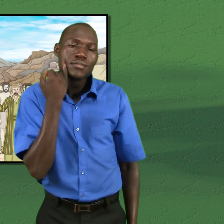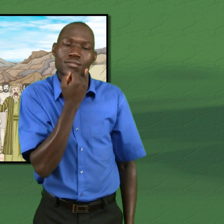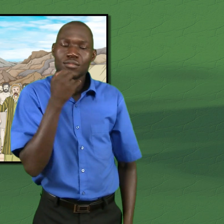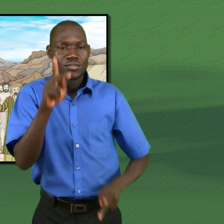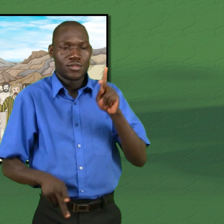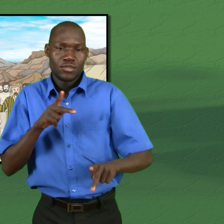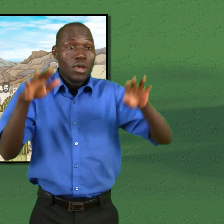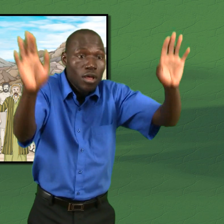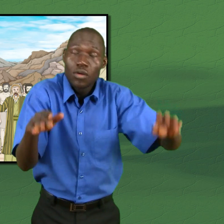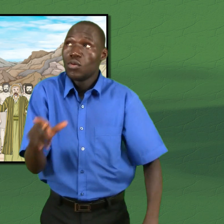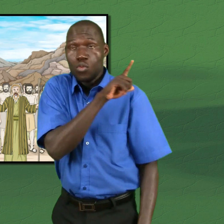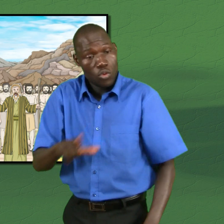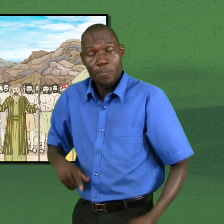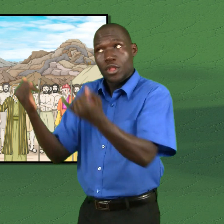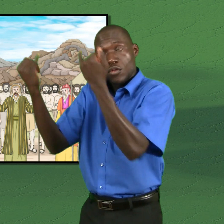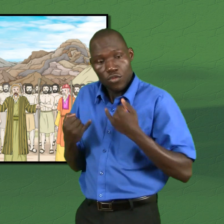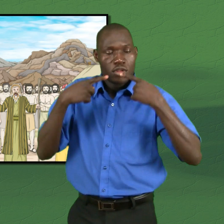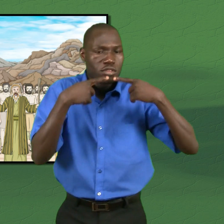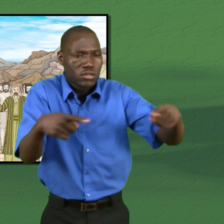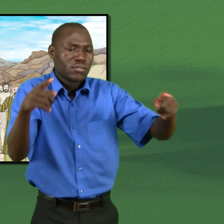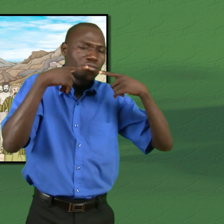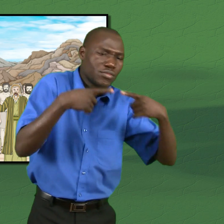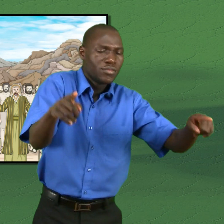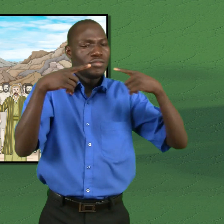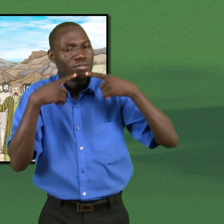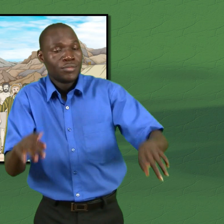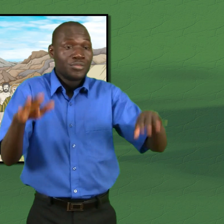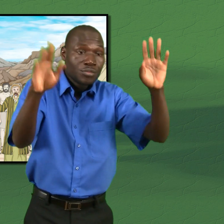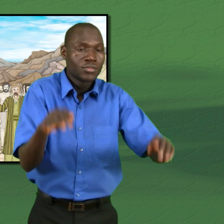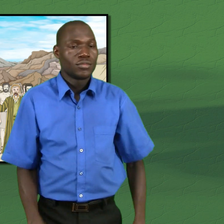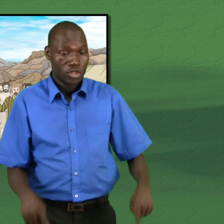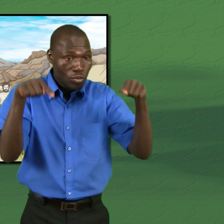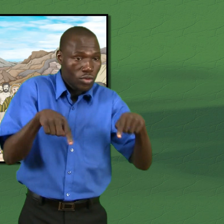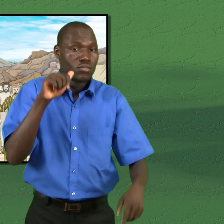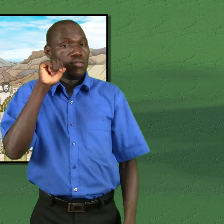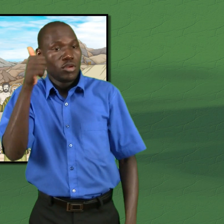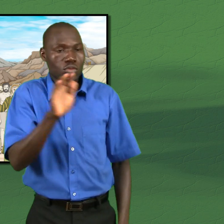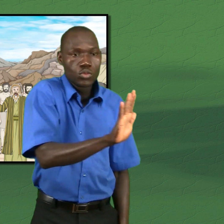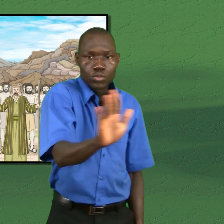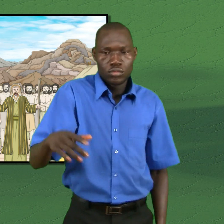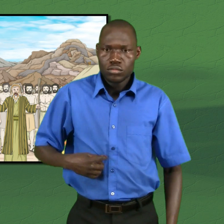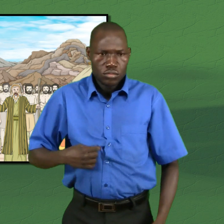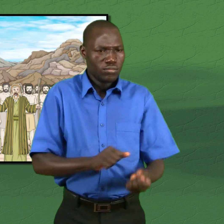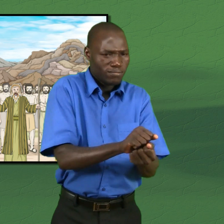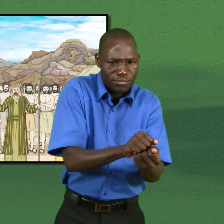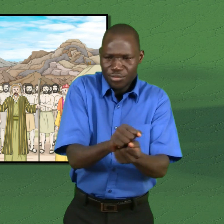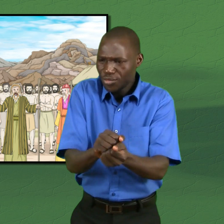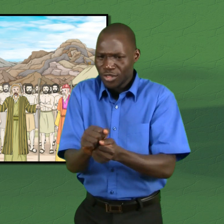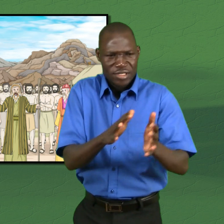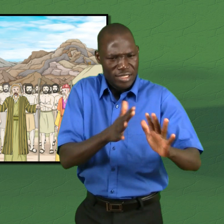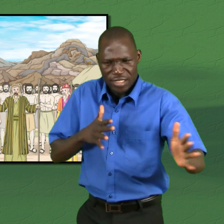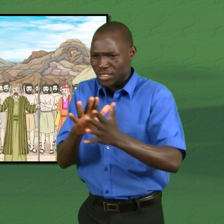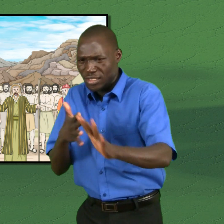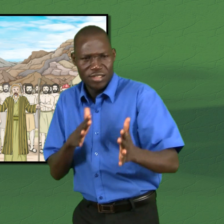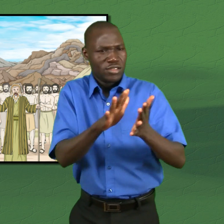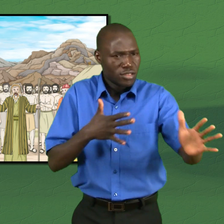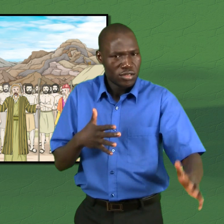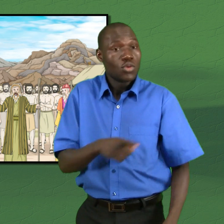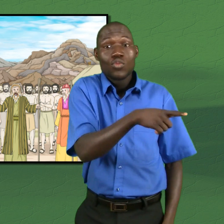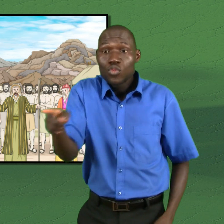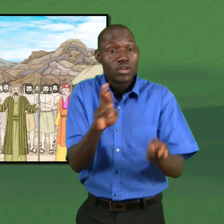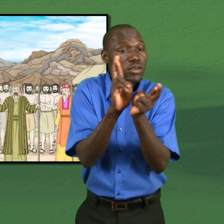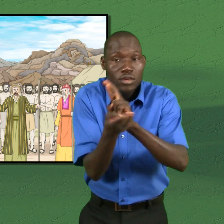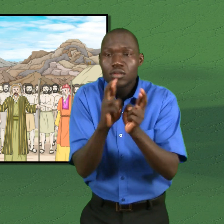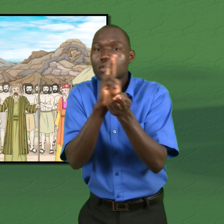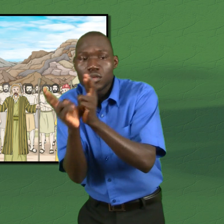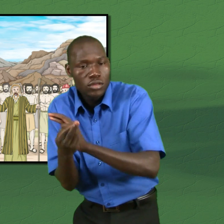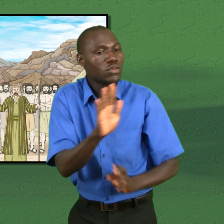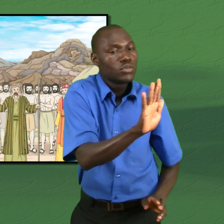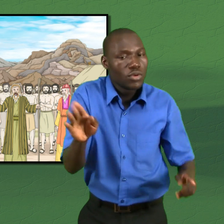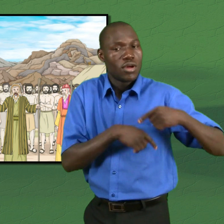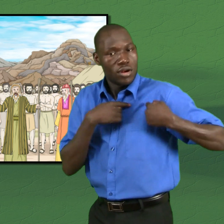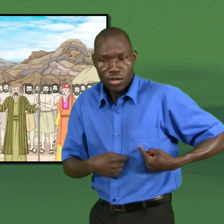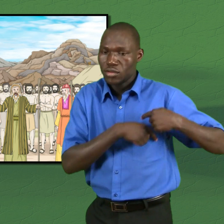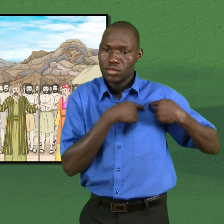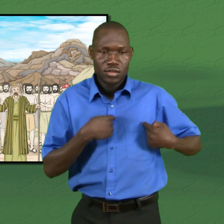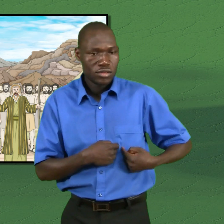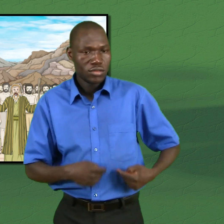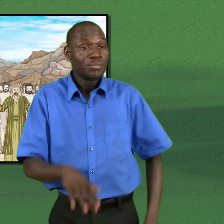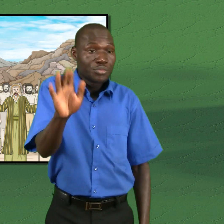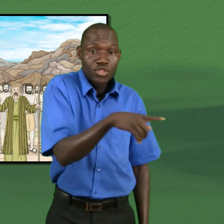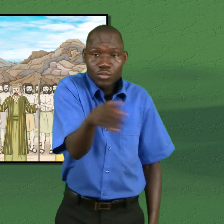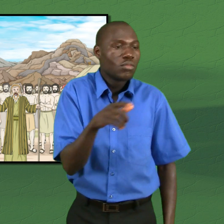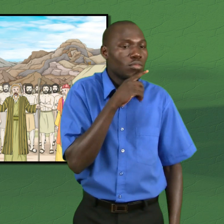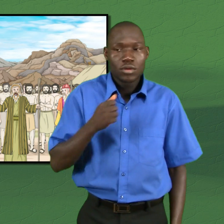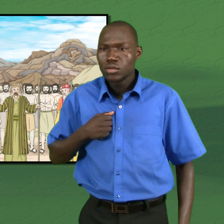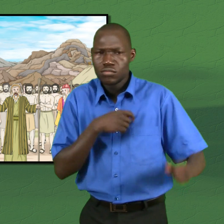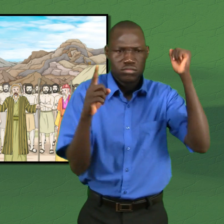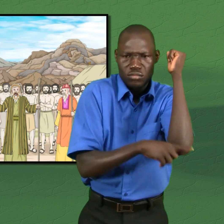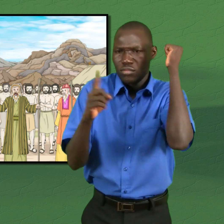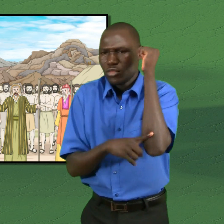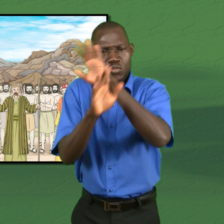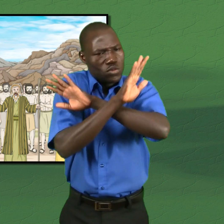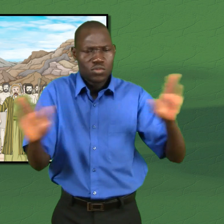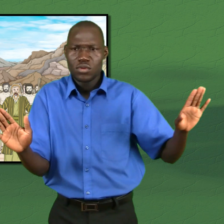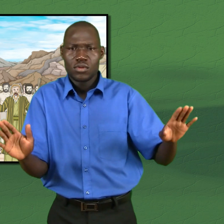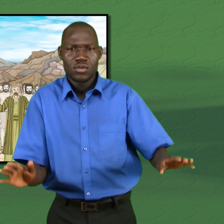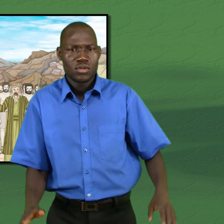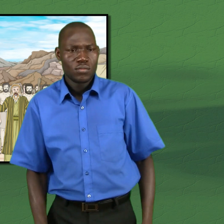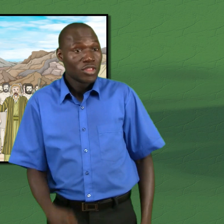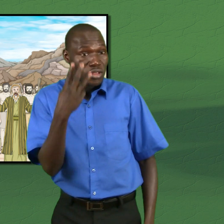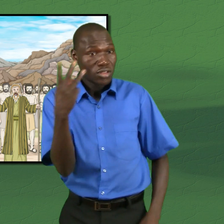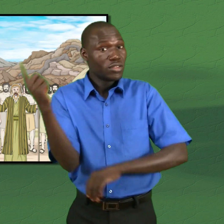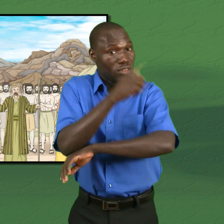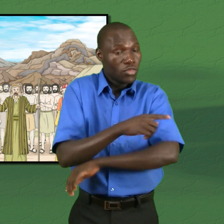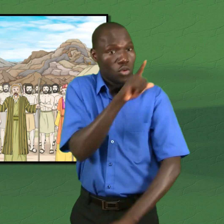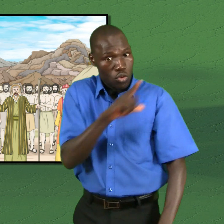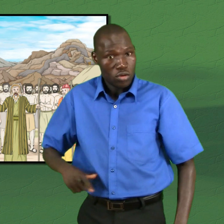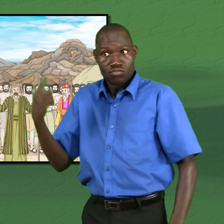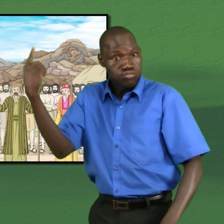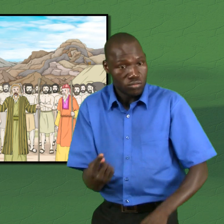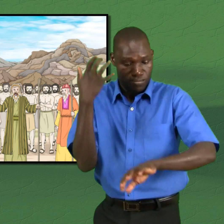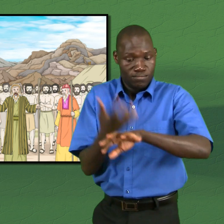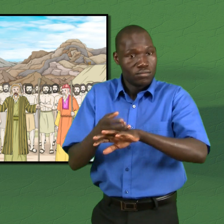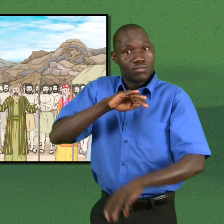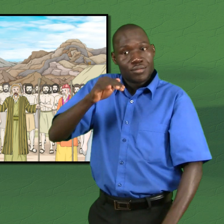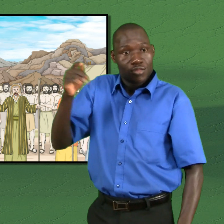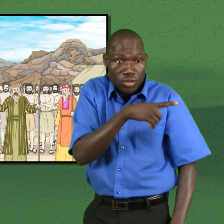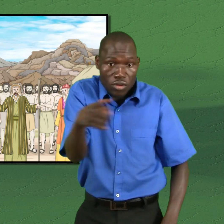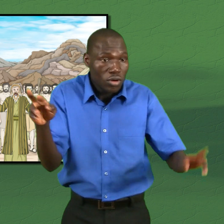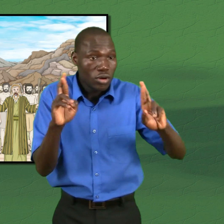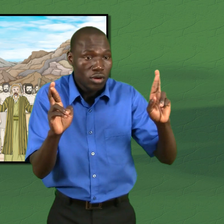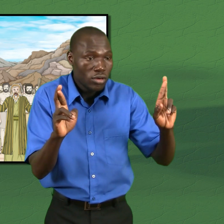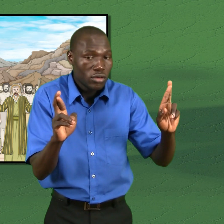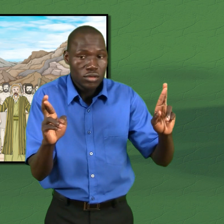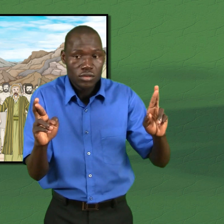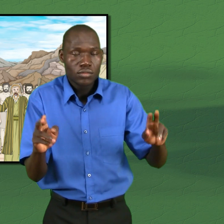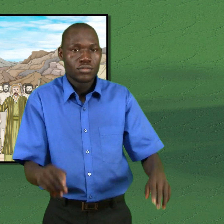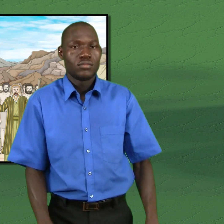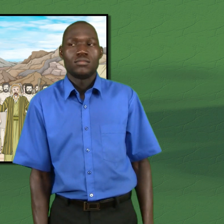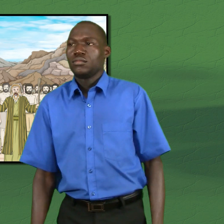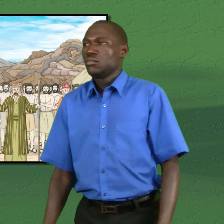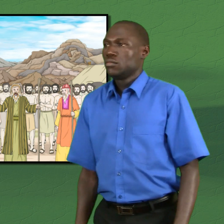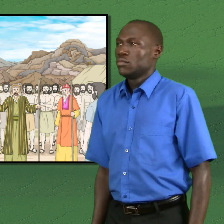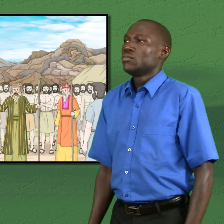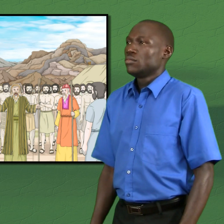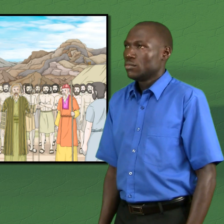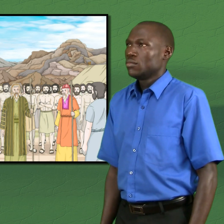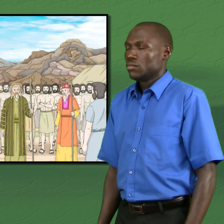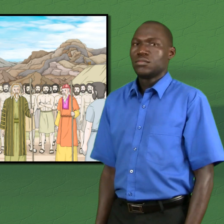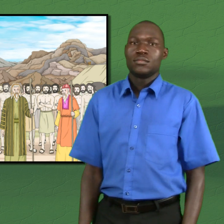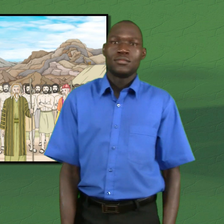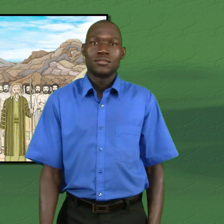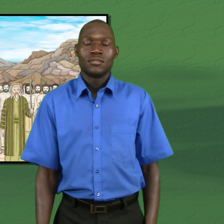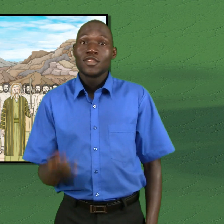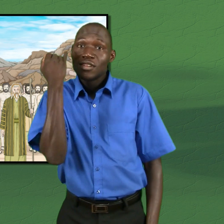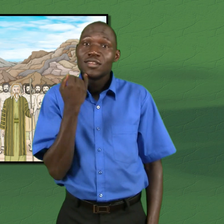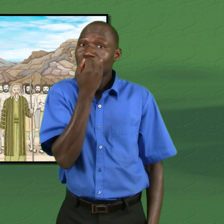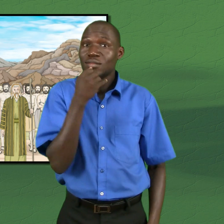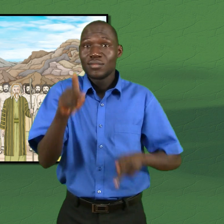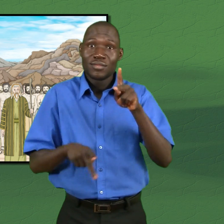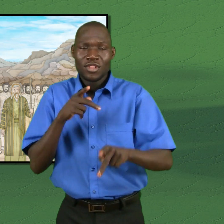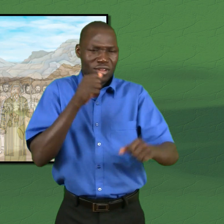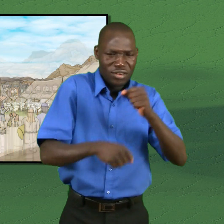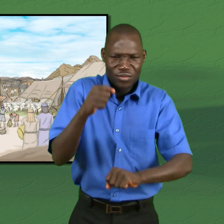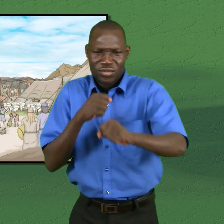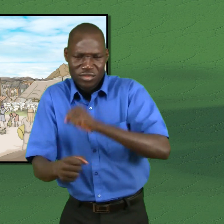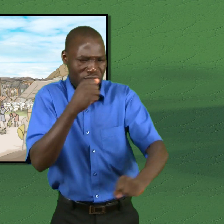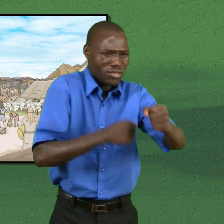No hand shall touch him, but he shall surely be stoned or shot with arrows—whether man or beast, he must not live.’ Only when the ram’s horn sounds a long blast may they approach the mountain.”